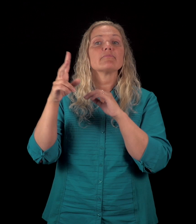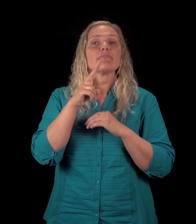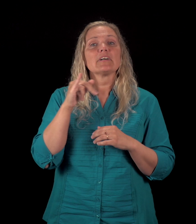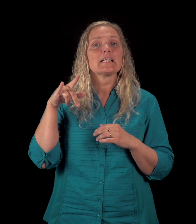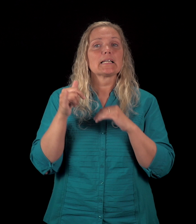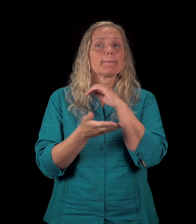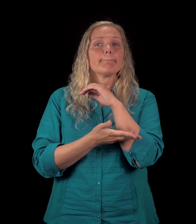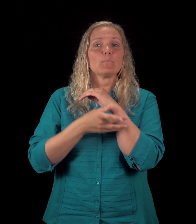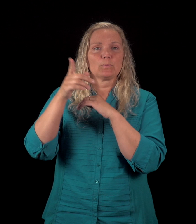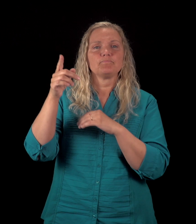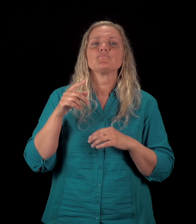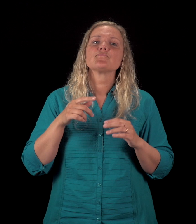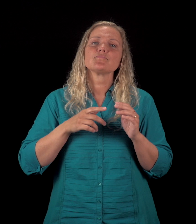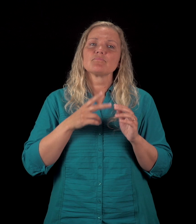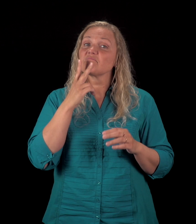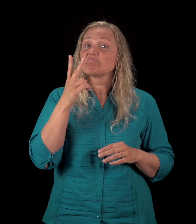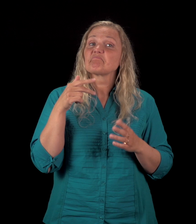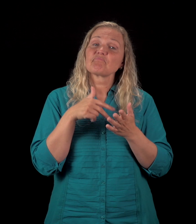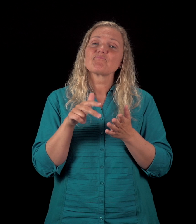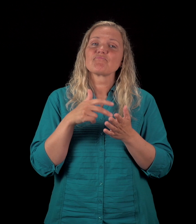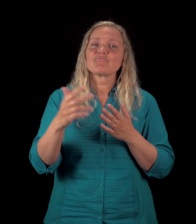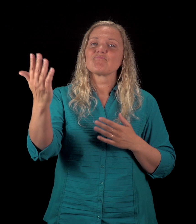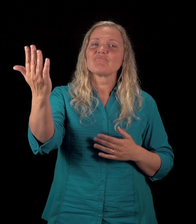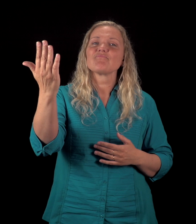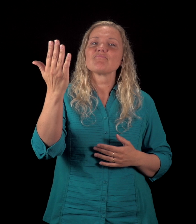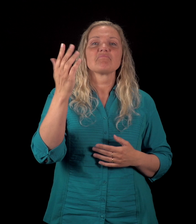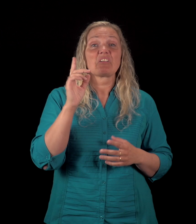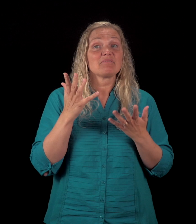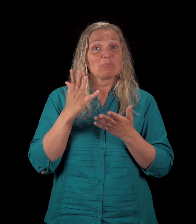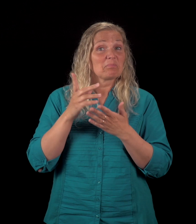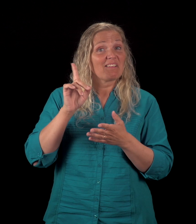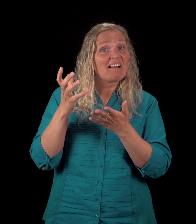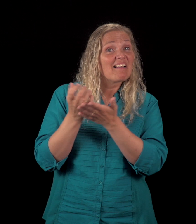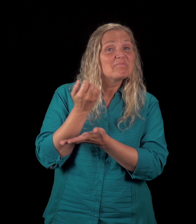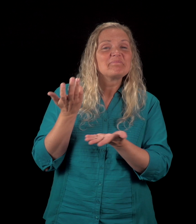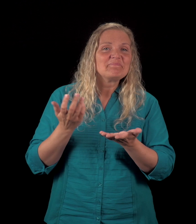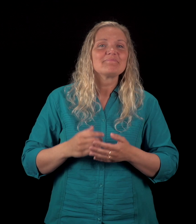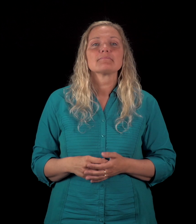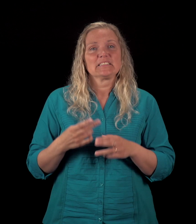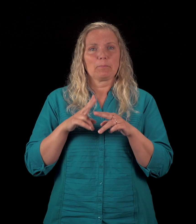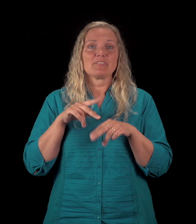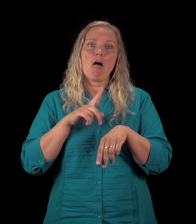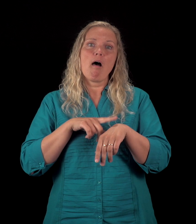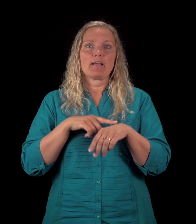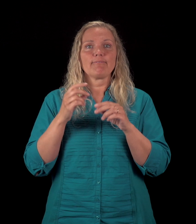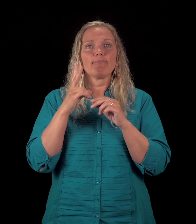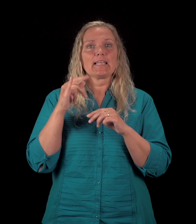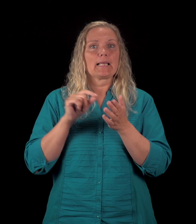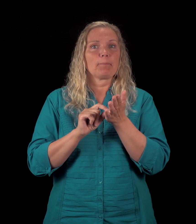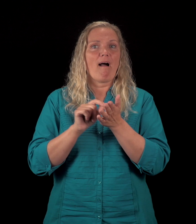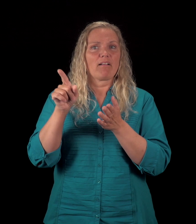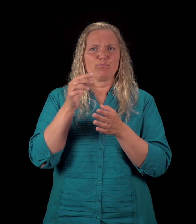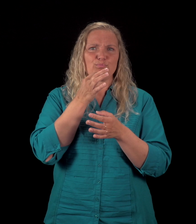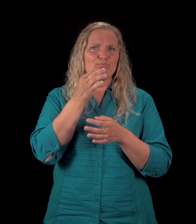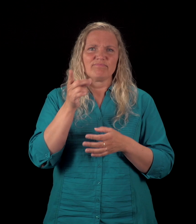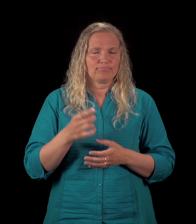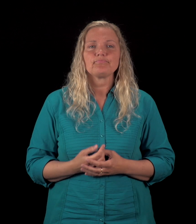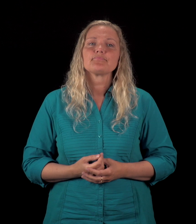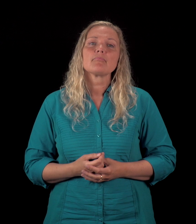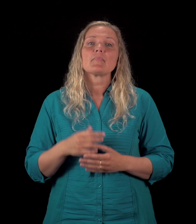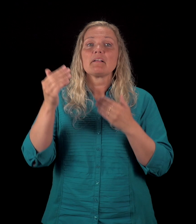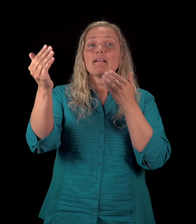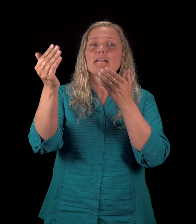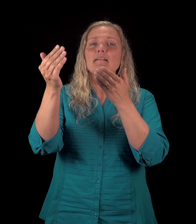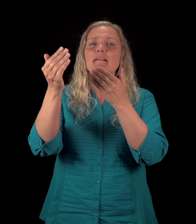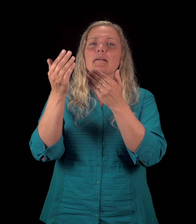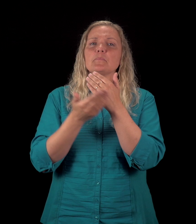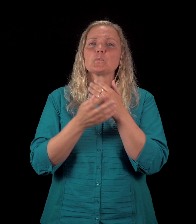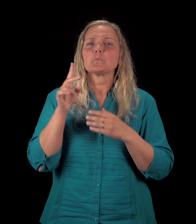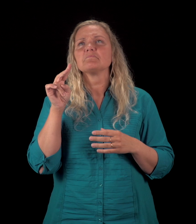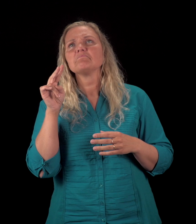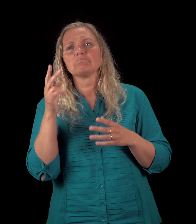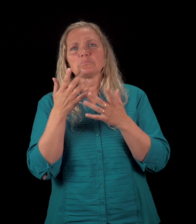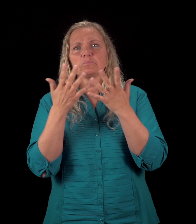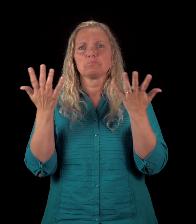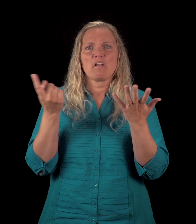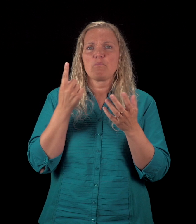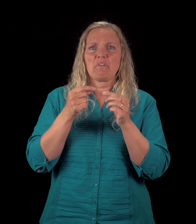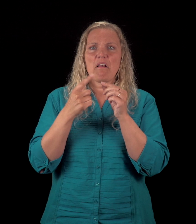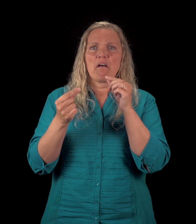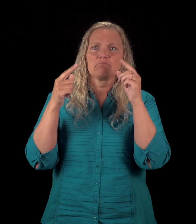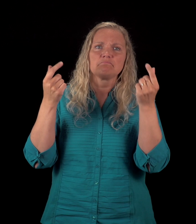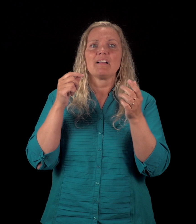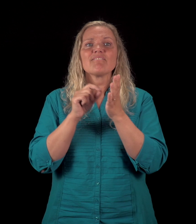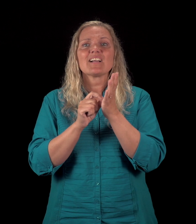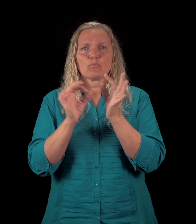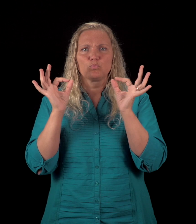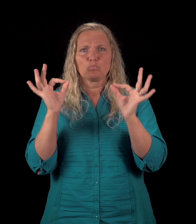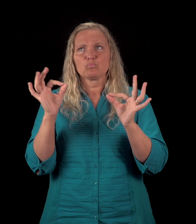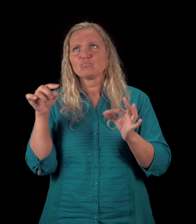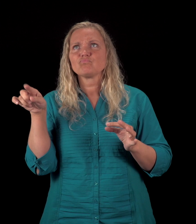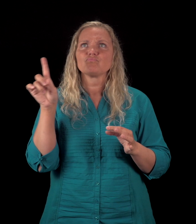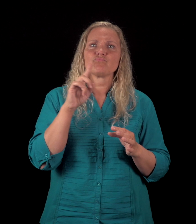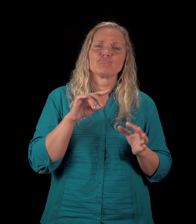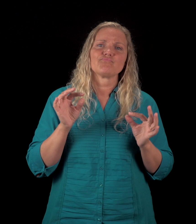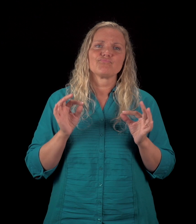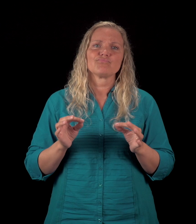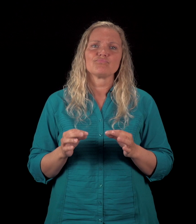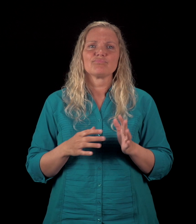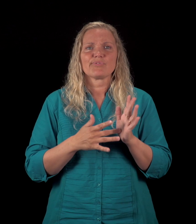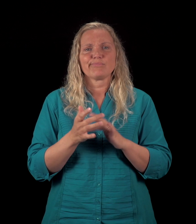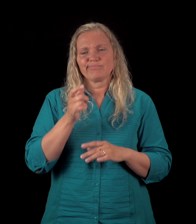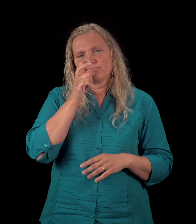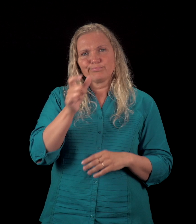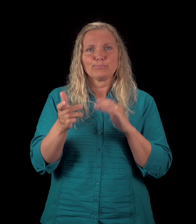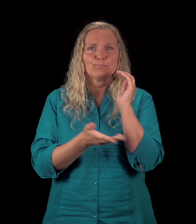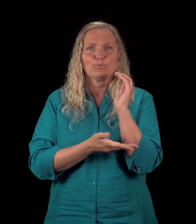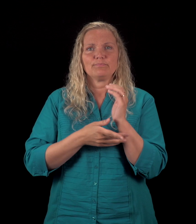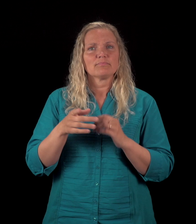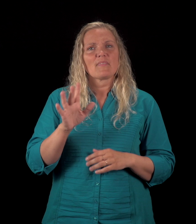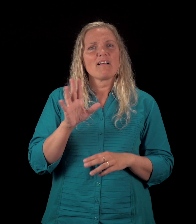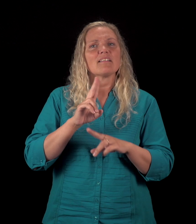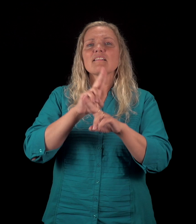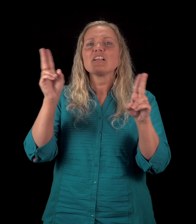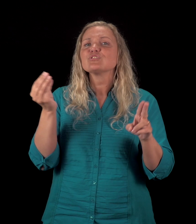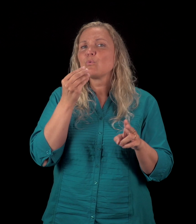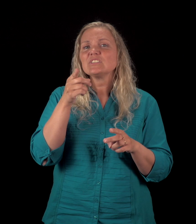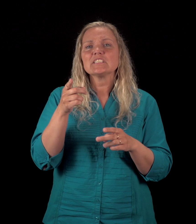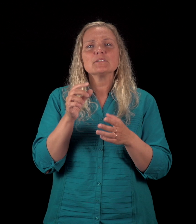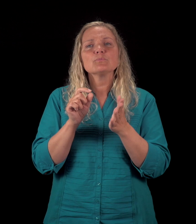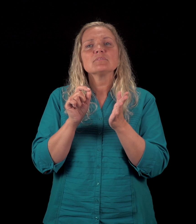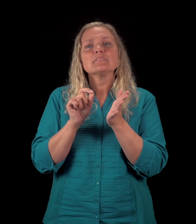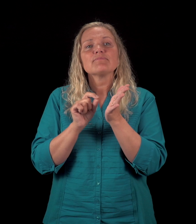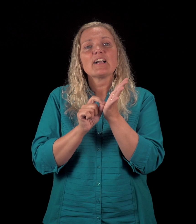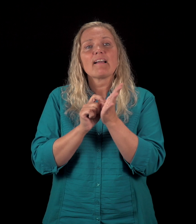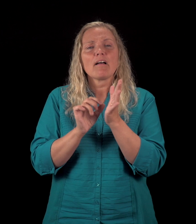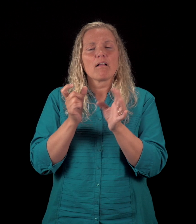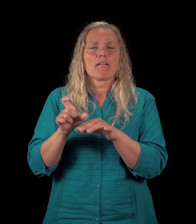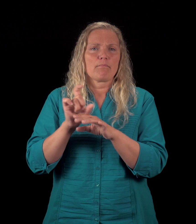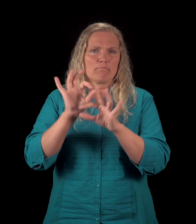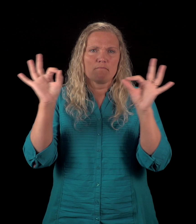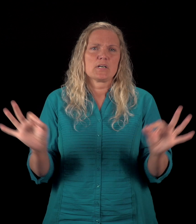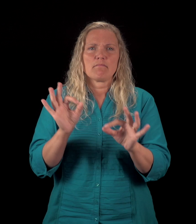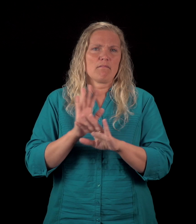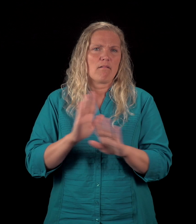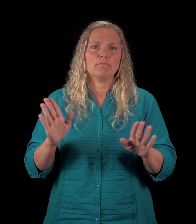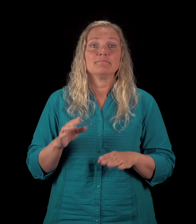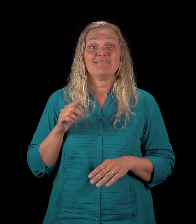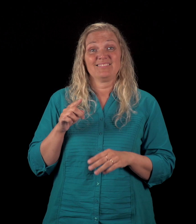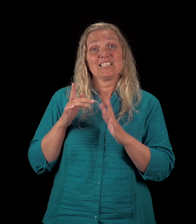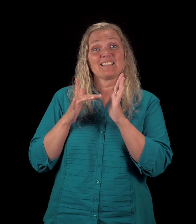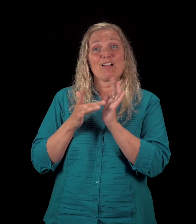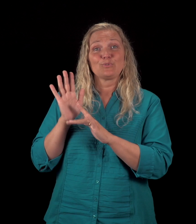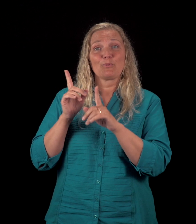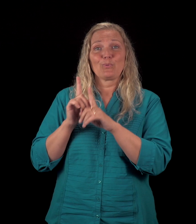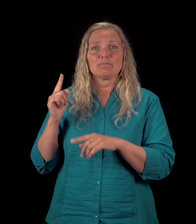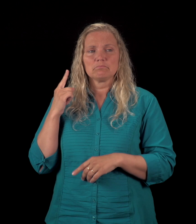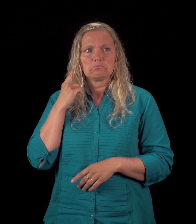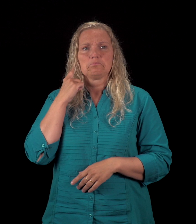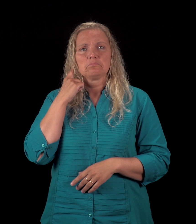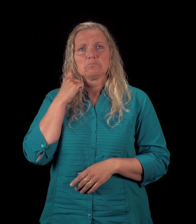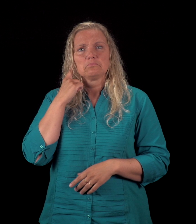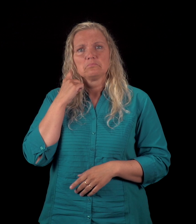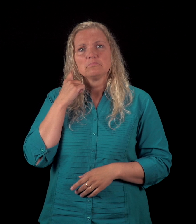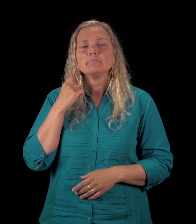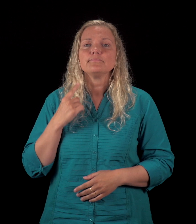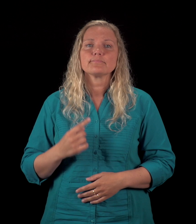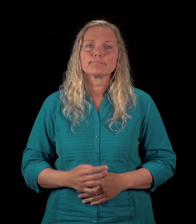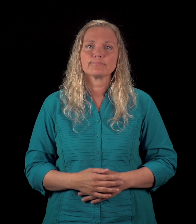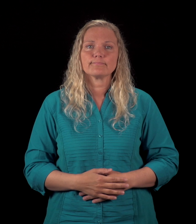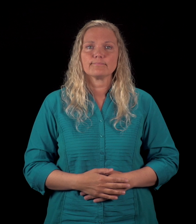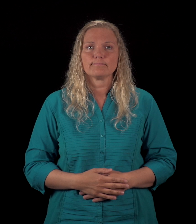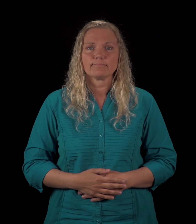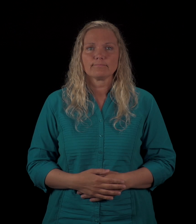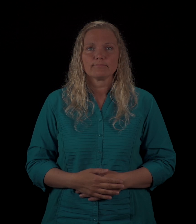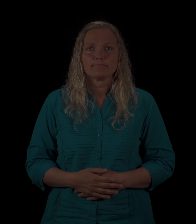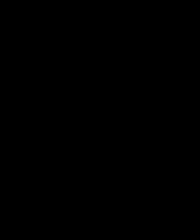But when He reached it, He found nothing on it except leaves, since it was not the season for figs. Then He said to the tree, “May no one ever eat of your fruit again.”